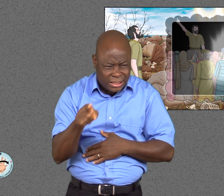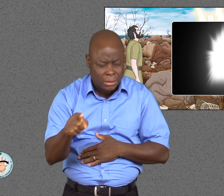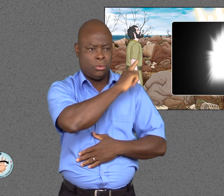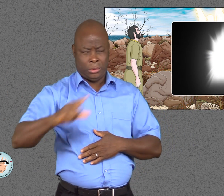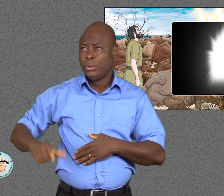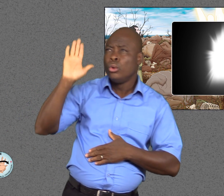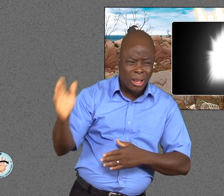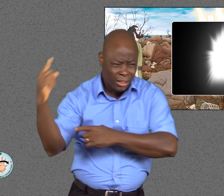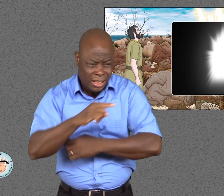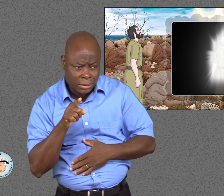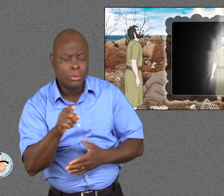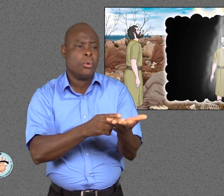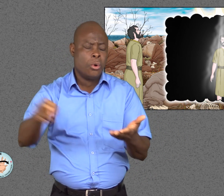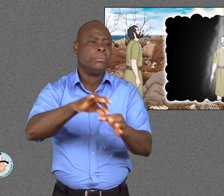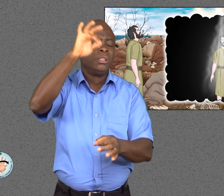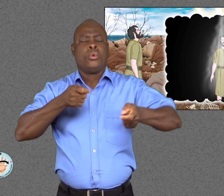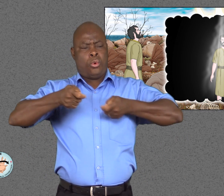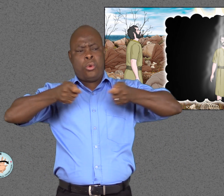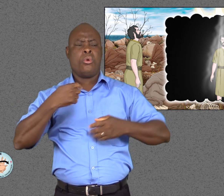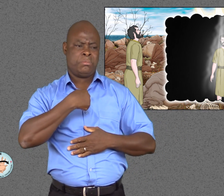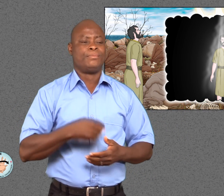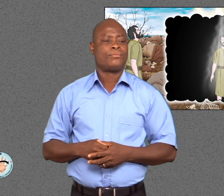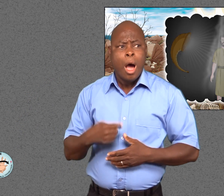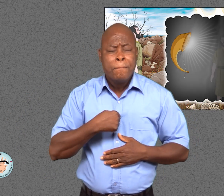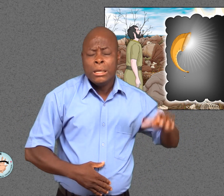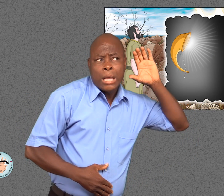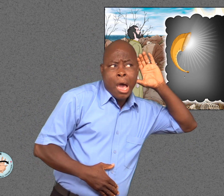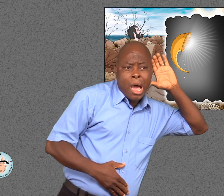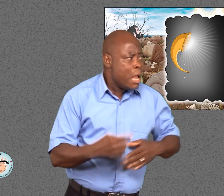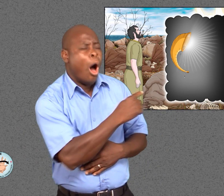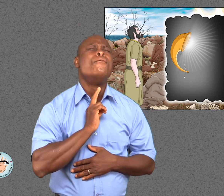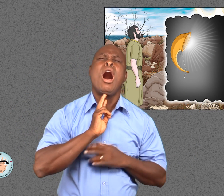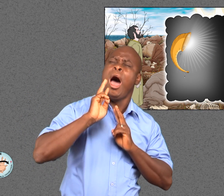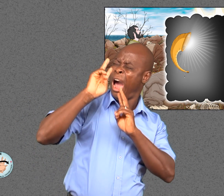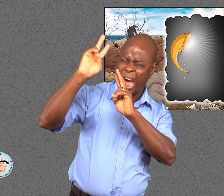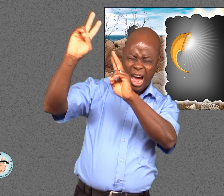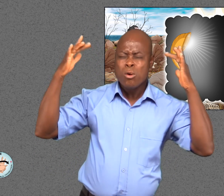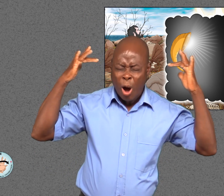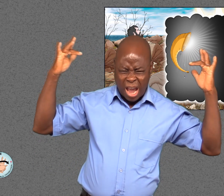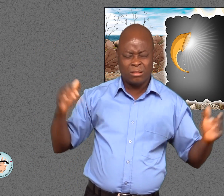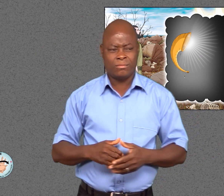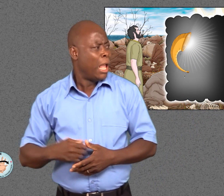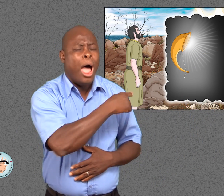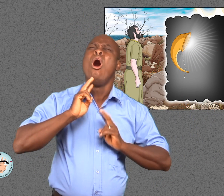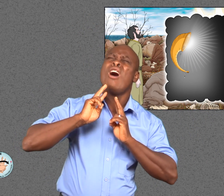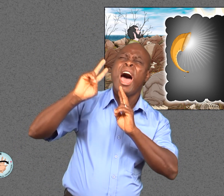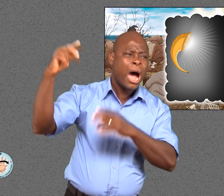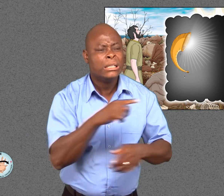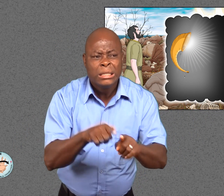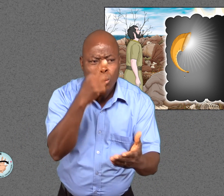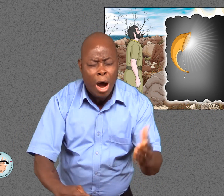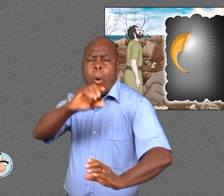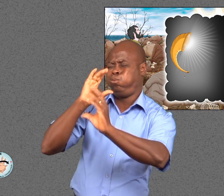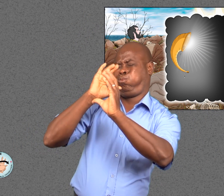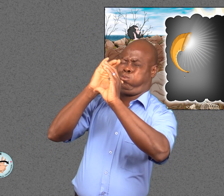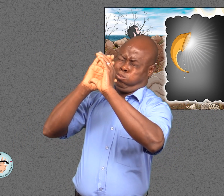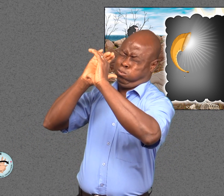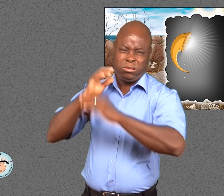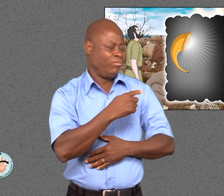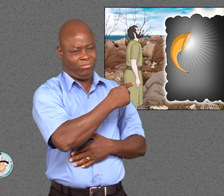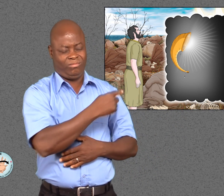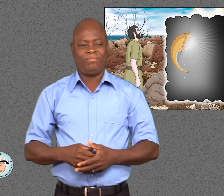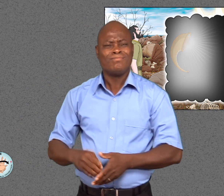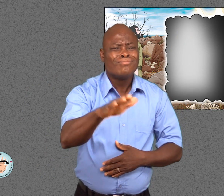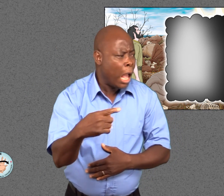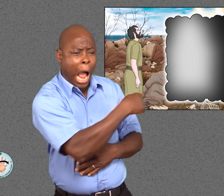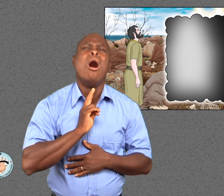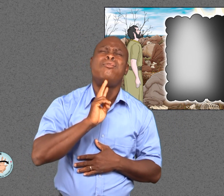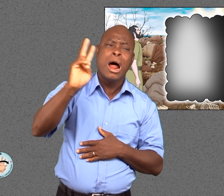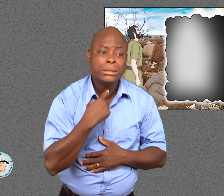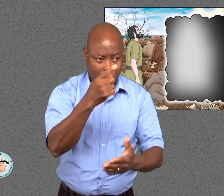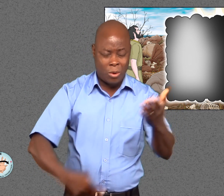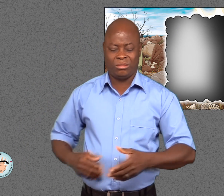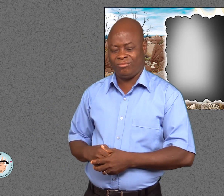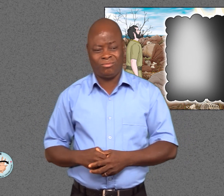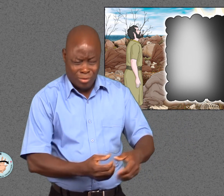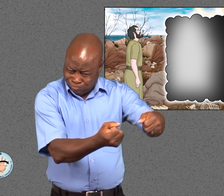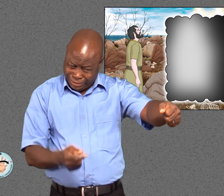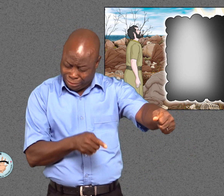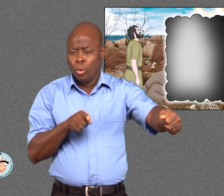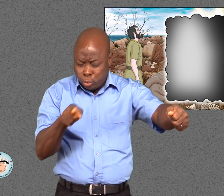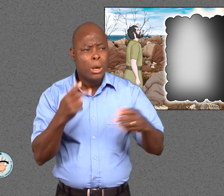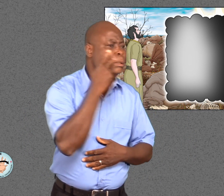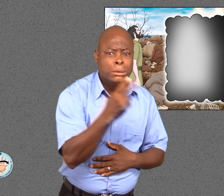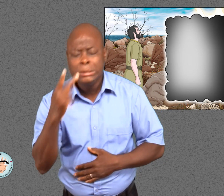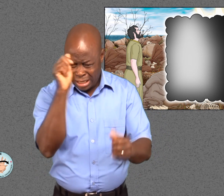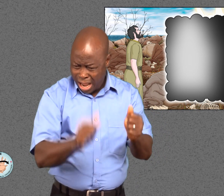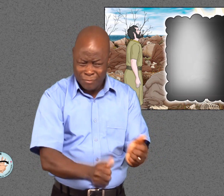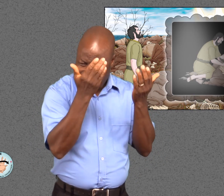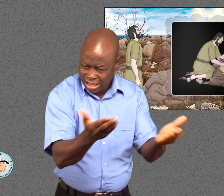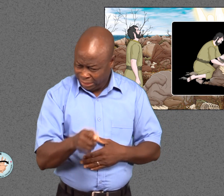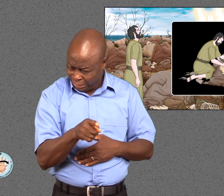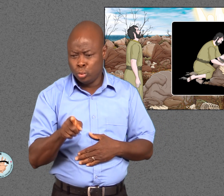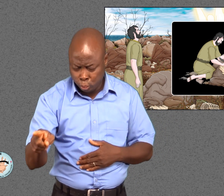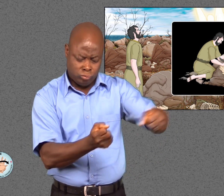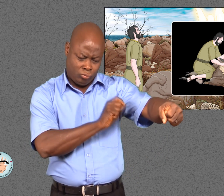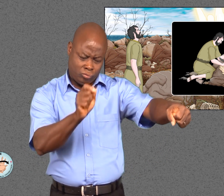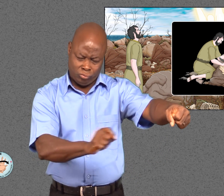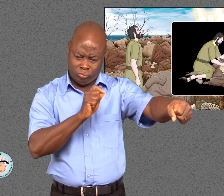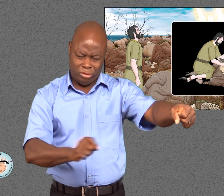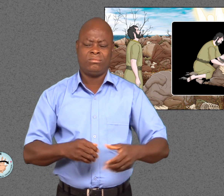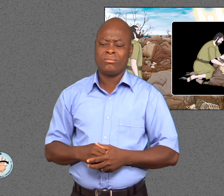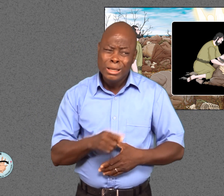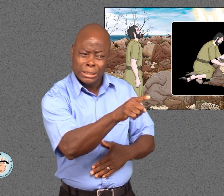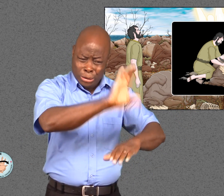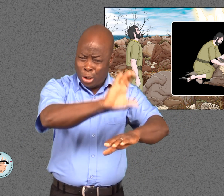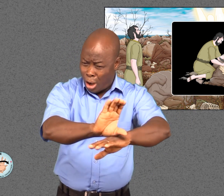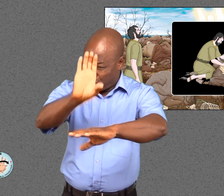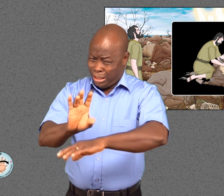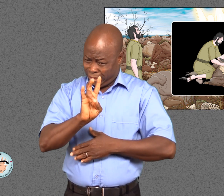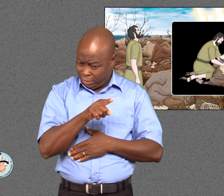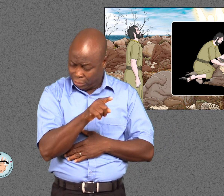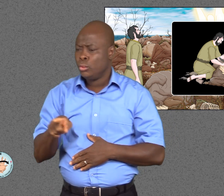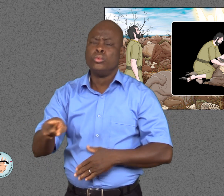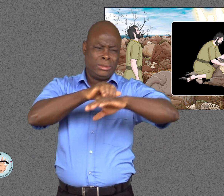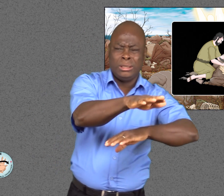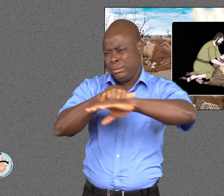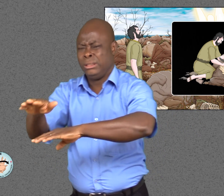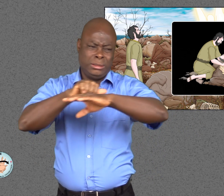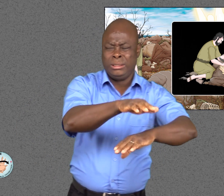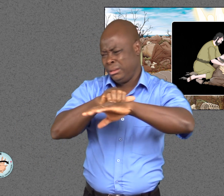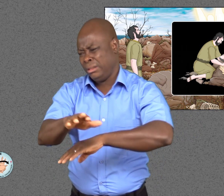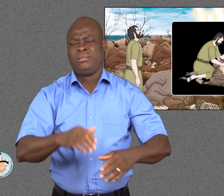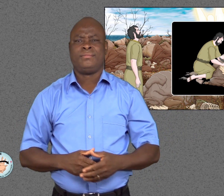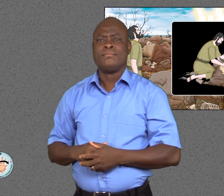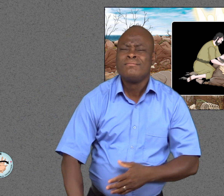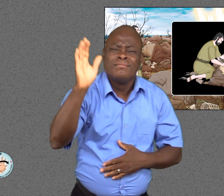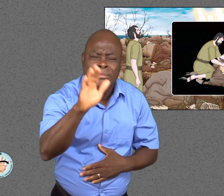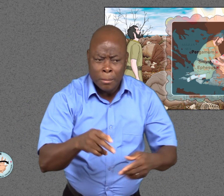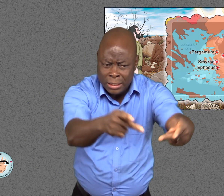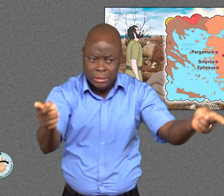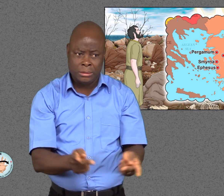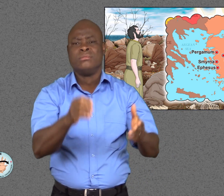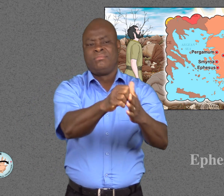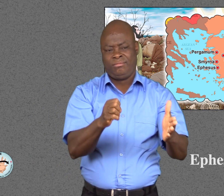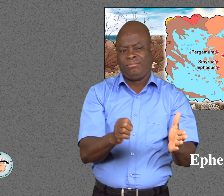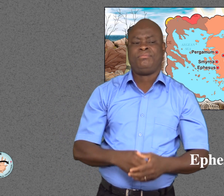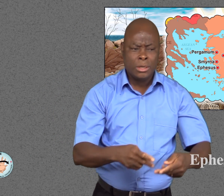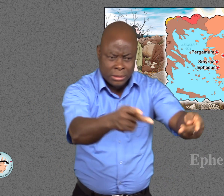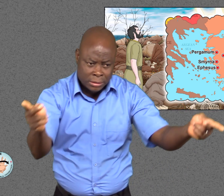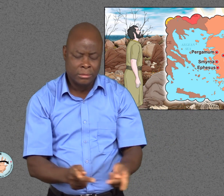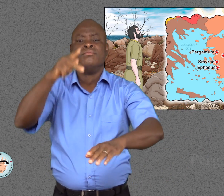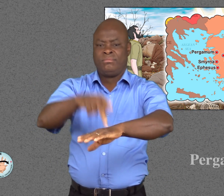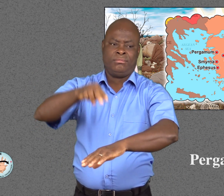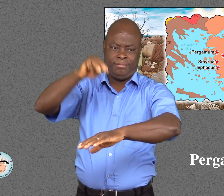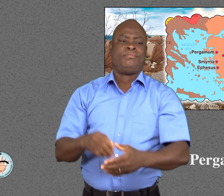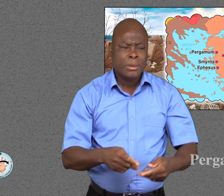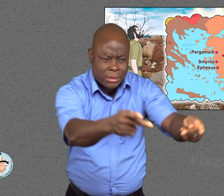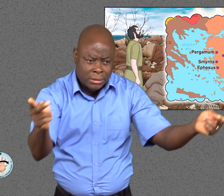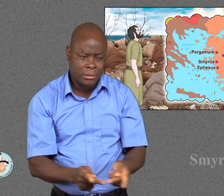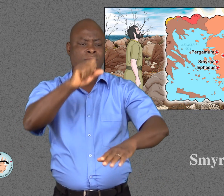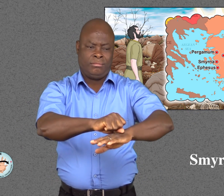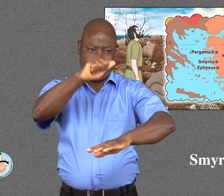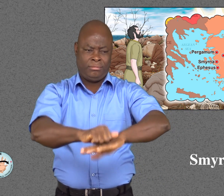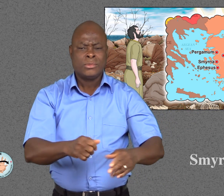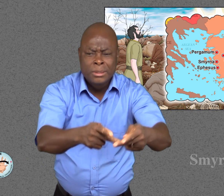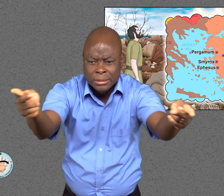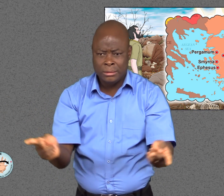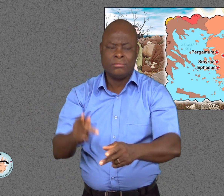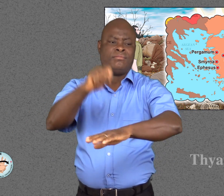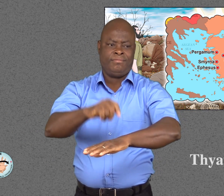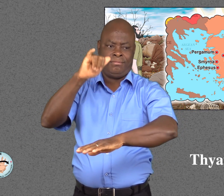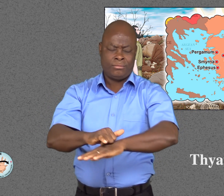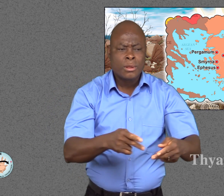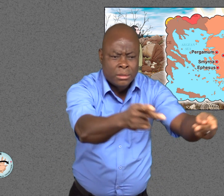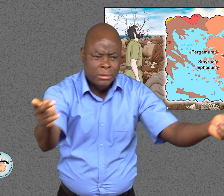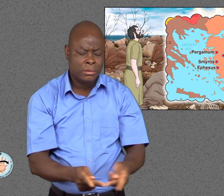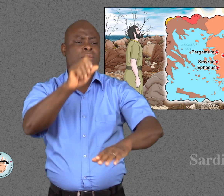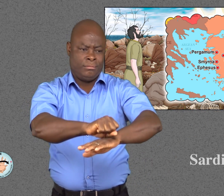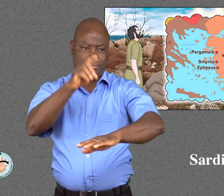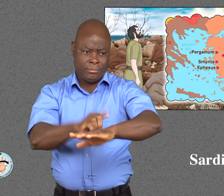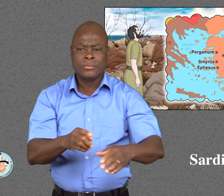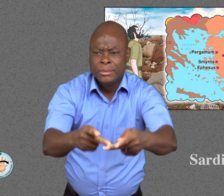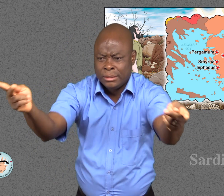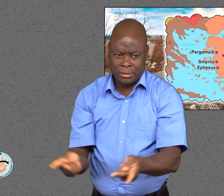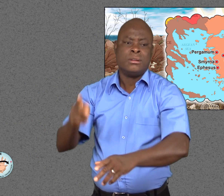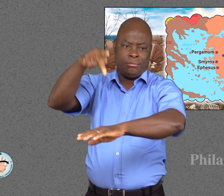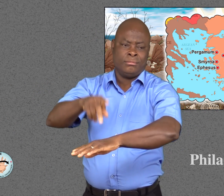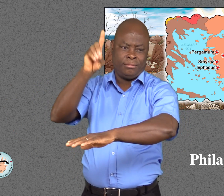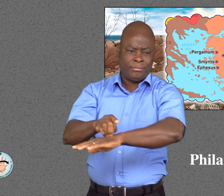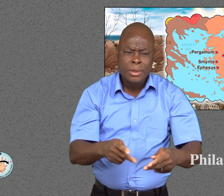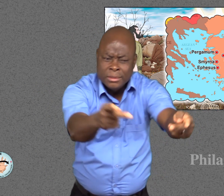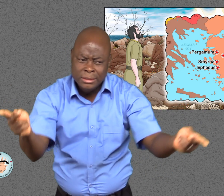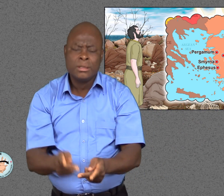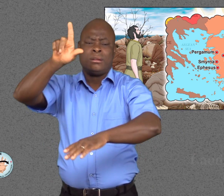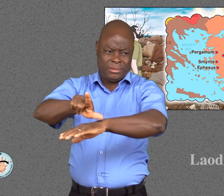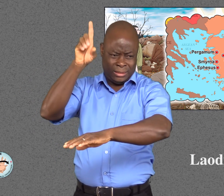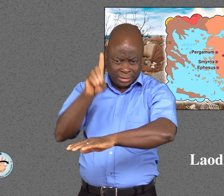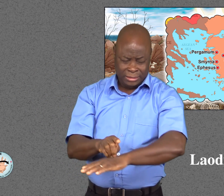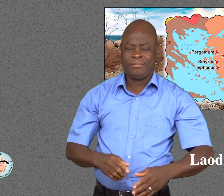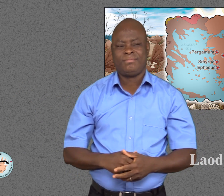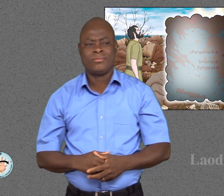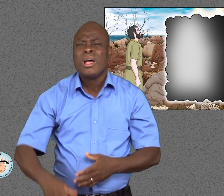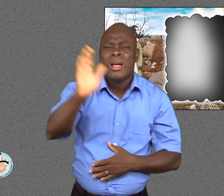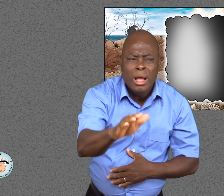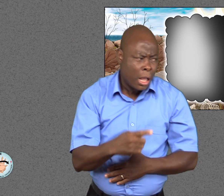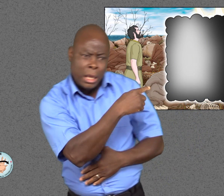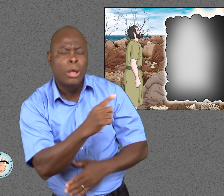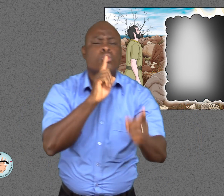On the Lord’s day I was in the Spirit, and I heard behind me a loud voice like a trumpet, saying, “Write on a scroll what you see and send it to the seven churches: to Ephesus, Smyrna, Pergamum, Thyatira, Sardis, Philadelphia, and Laodicea.”